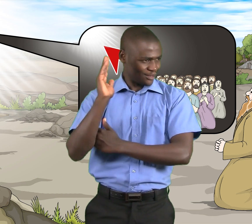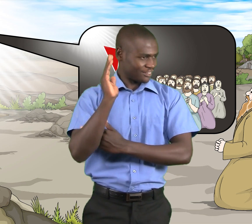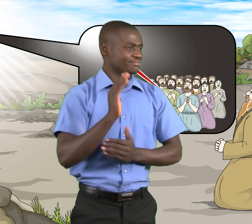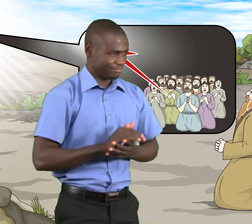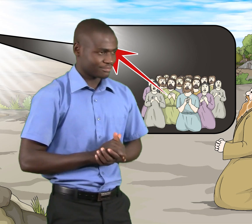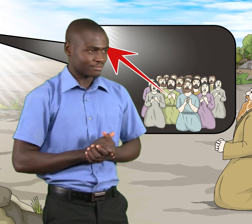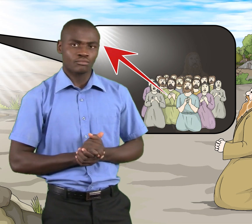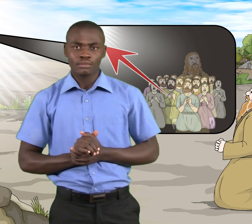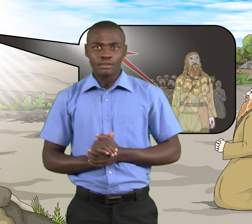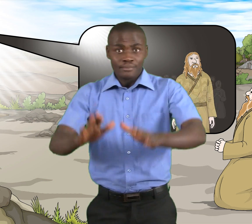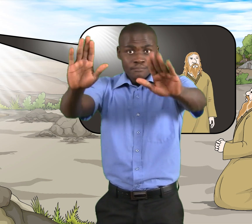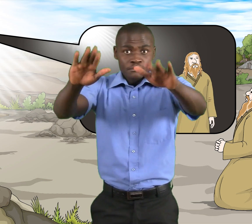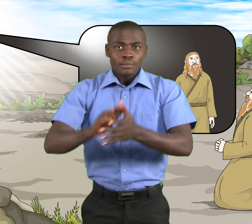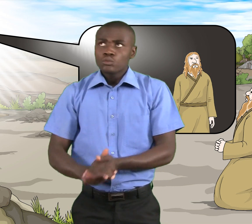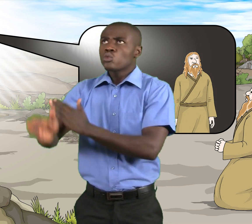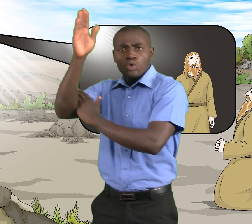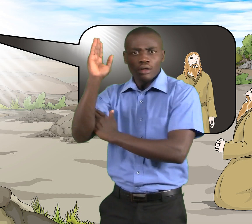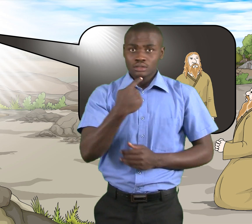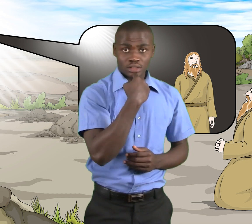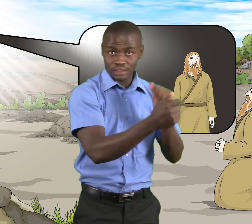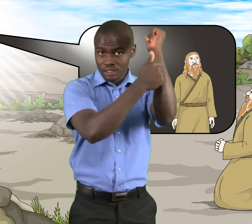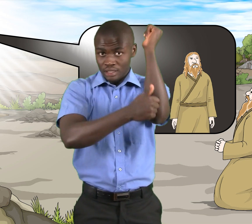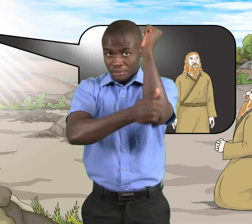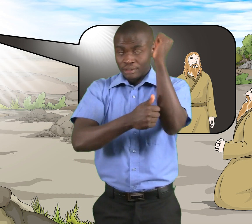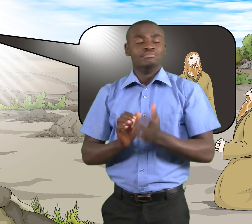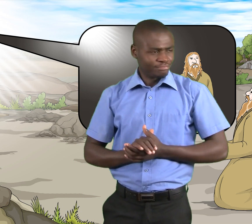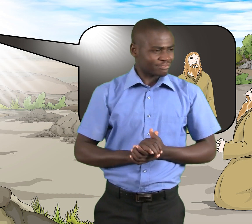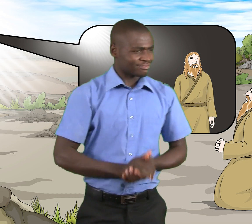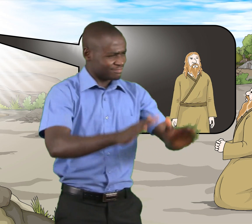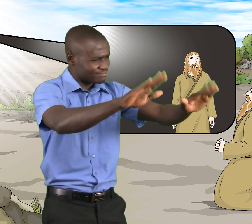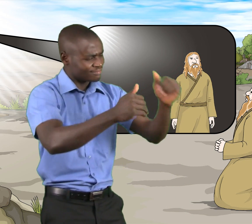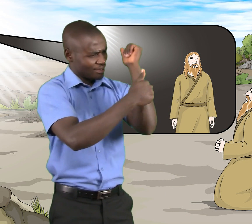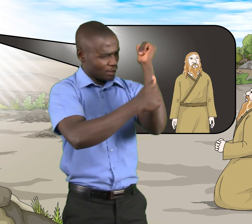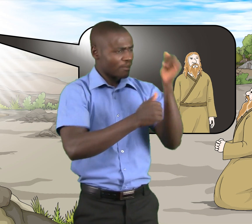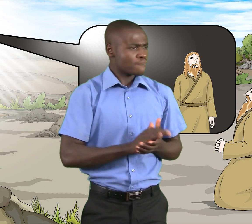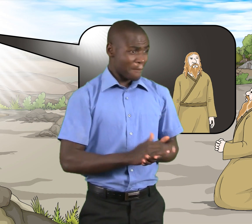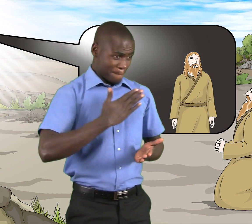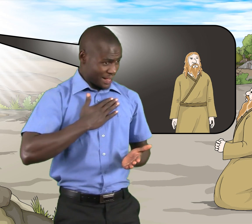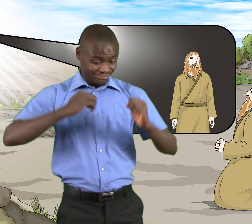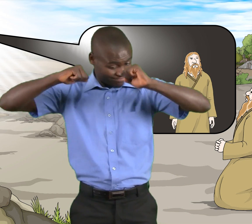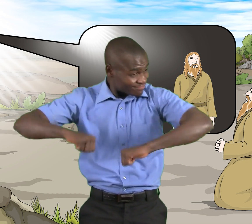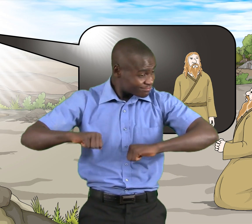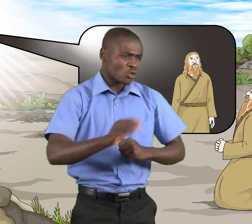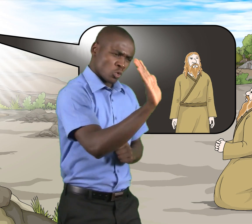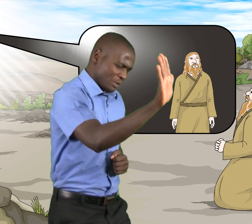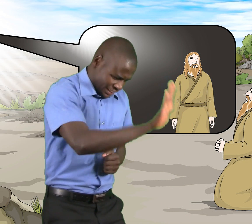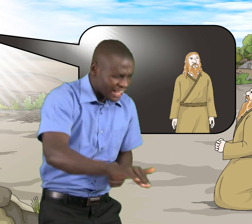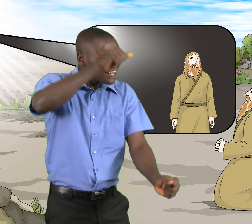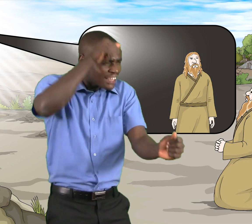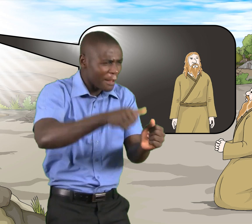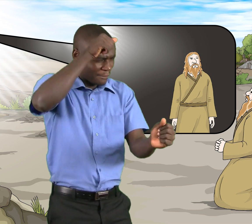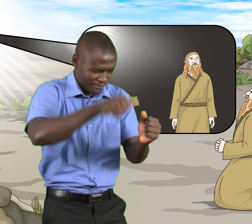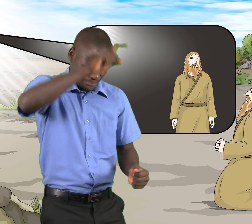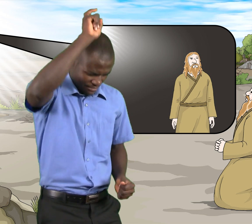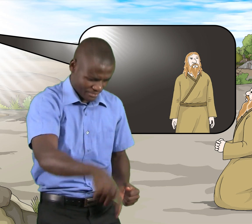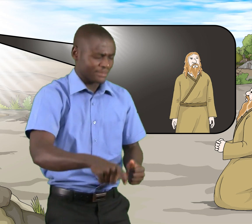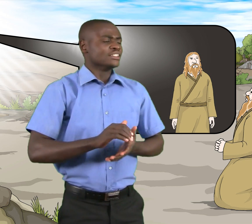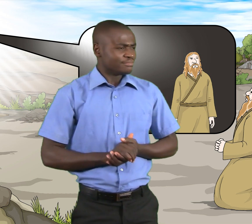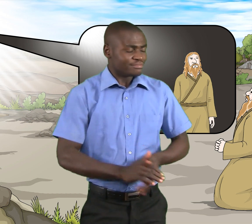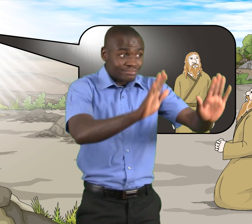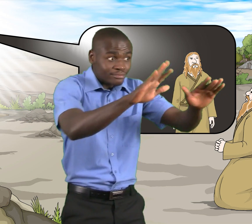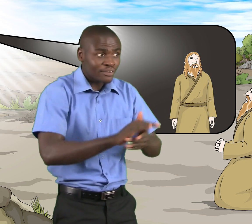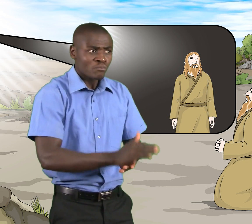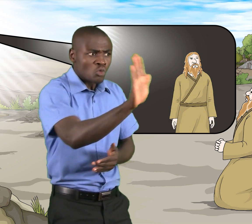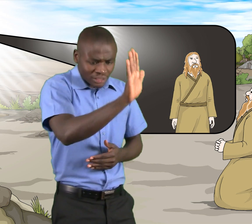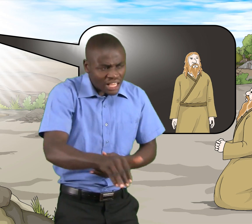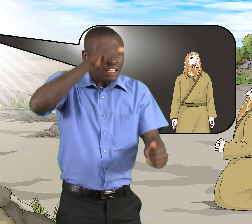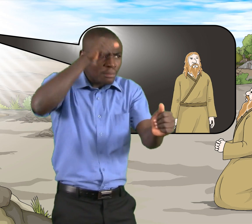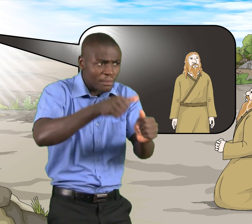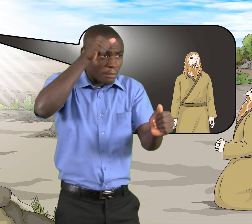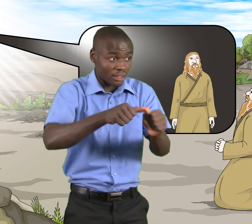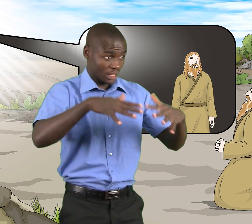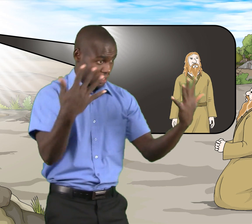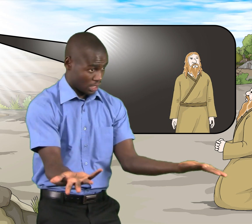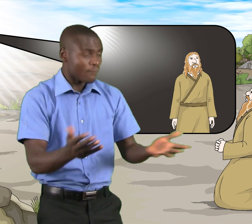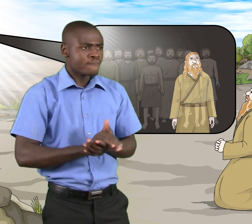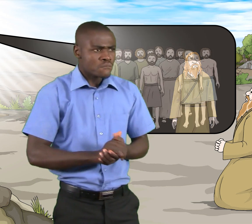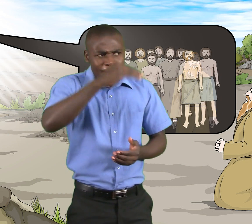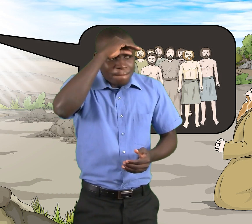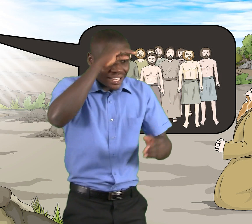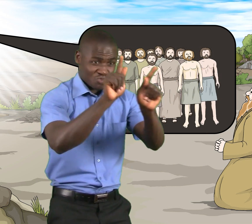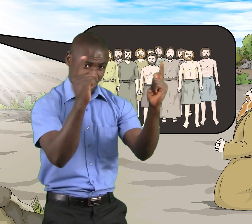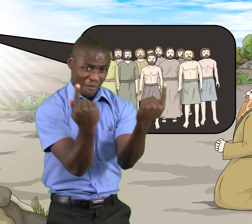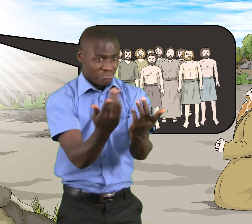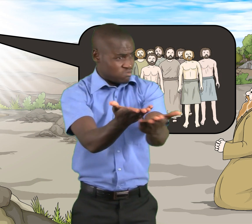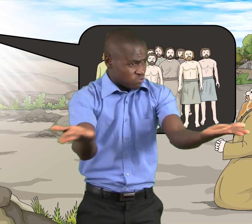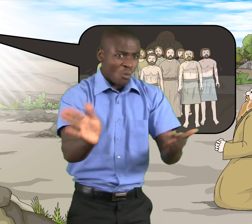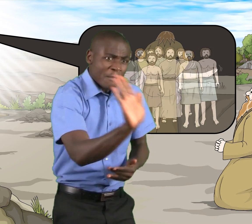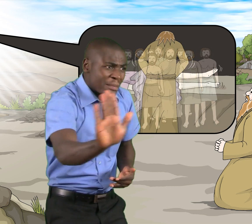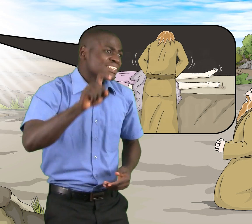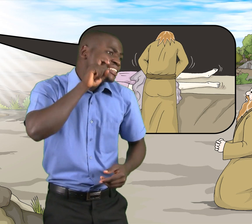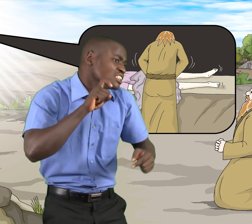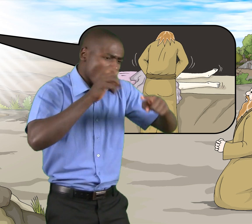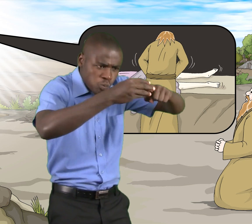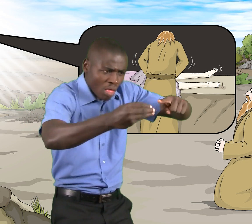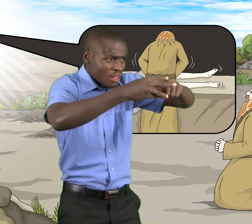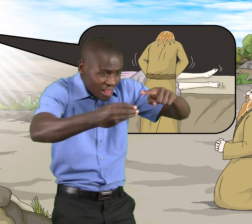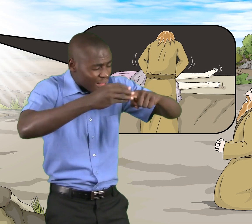God also said to Abraham, “You must keep My covenant—you and your descendants in the generations after you. This is My covenant with you and your descendants after you, which you are to keep: Every male among you must be circumcised.